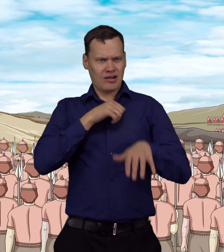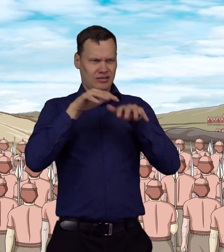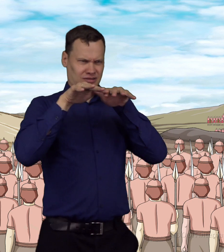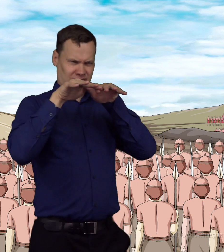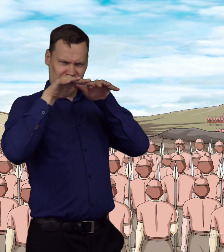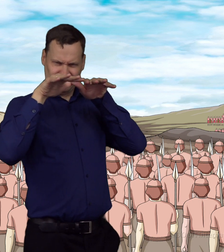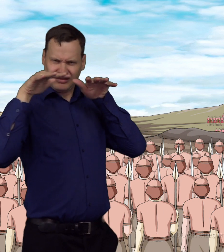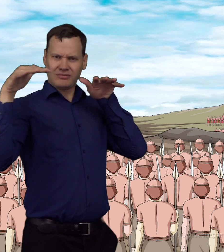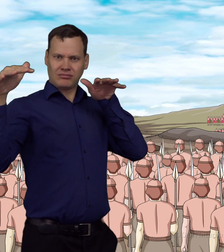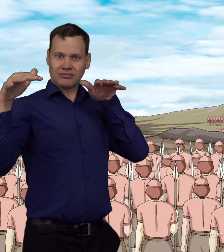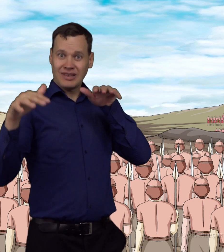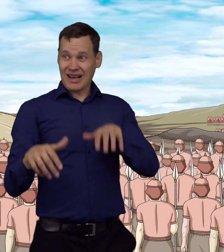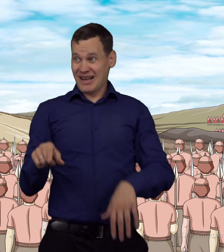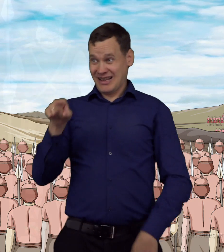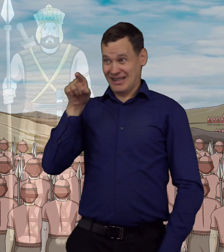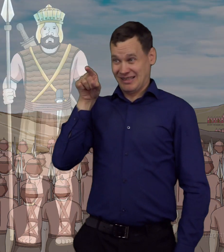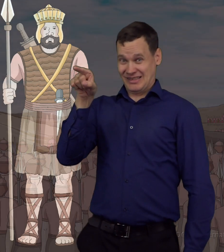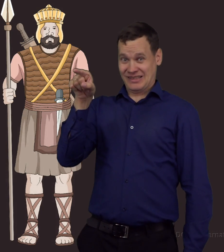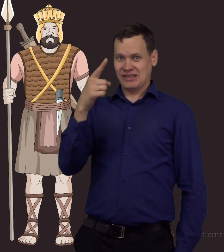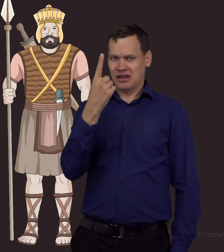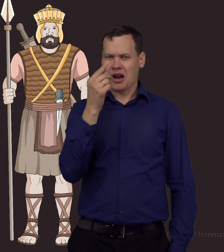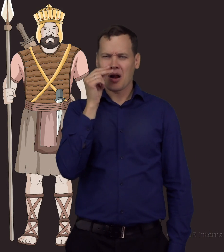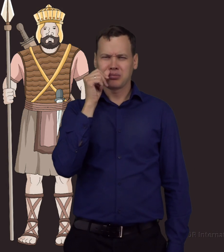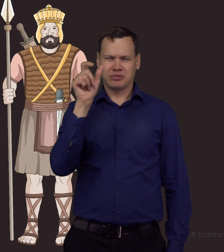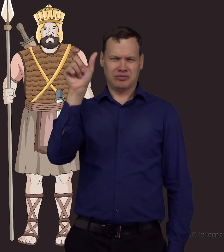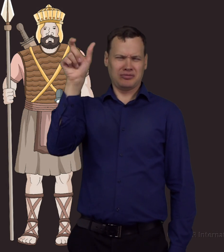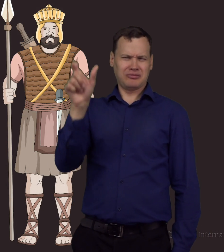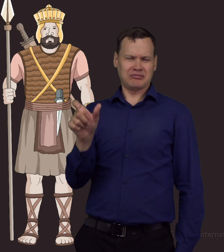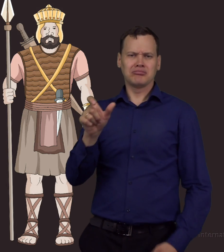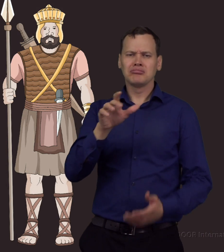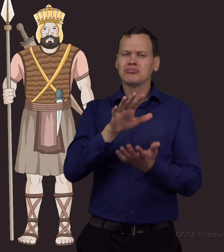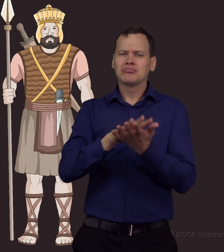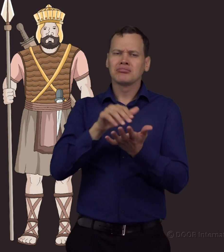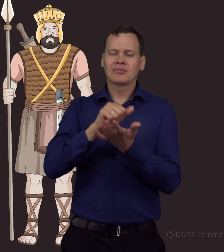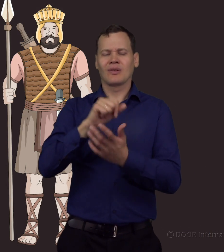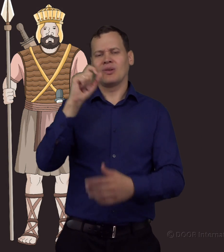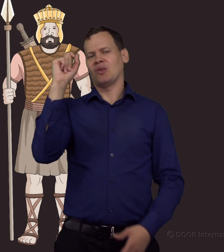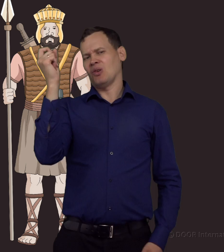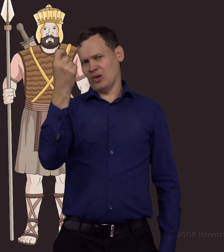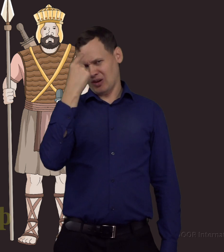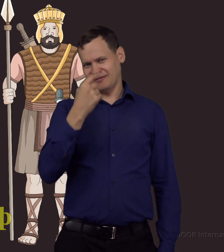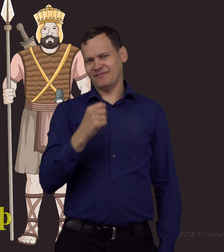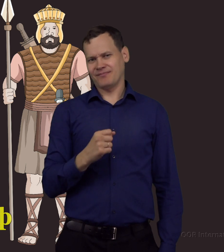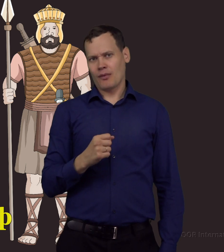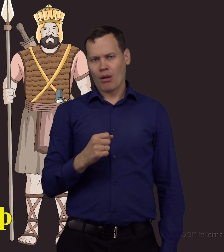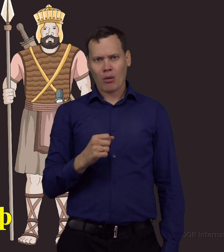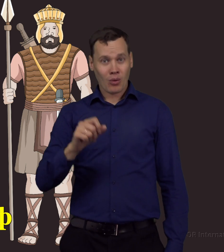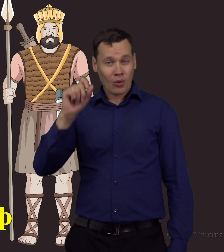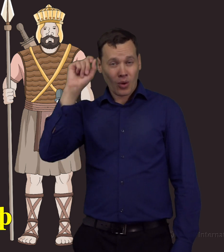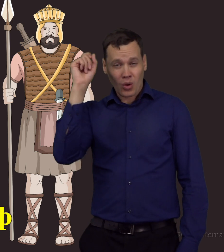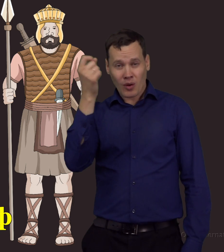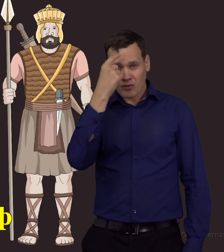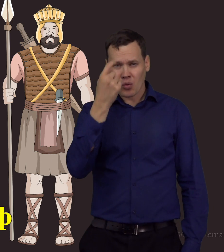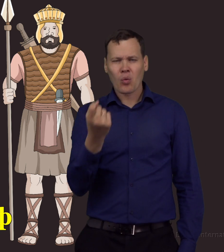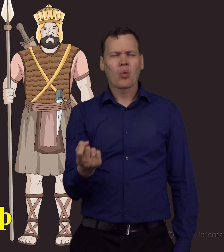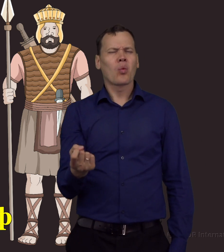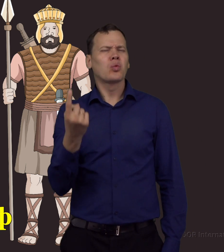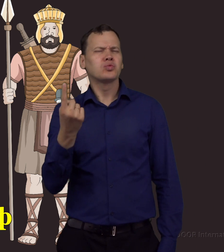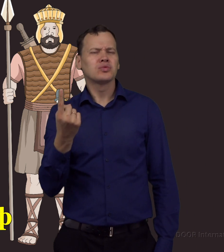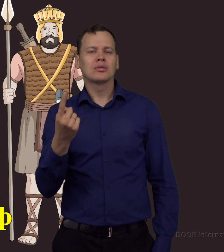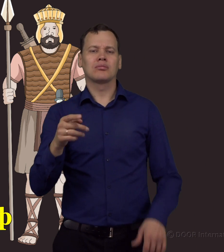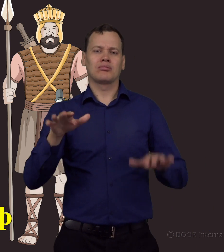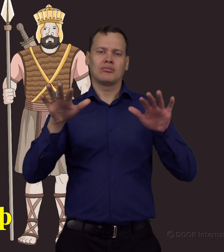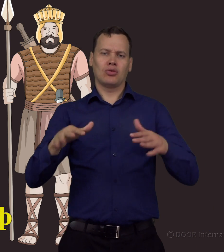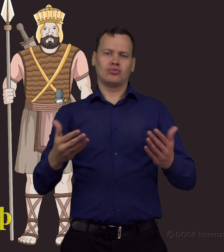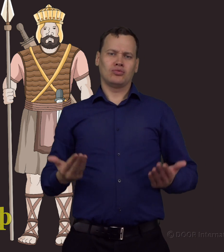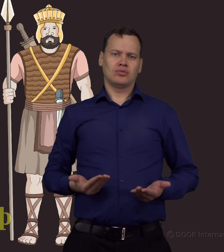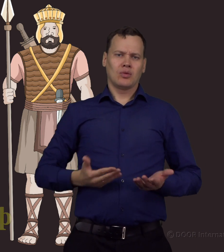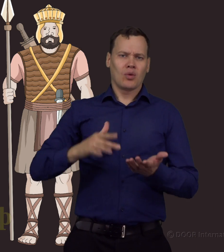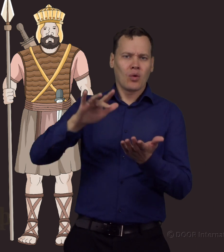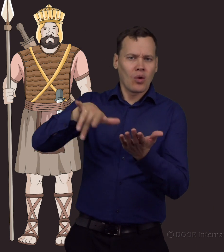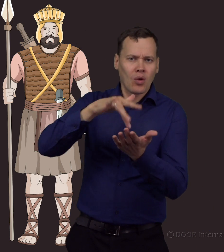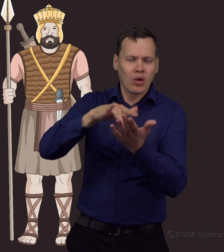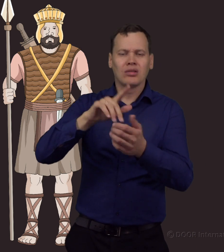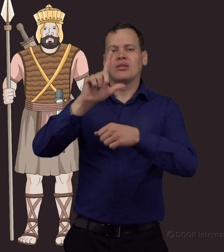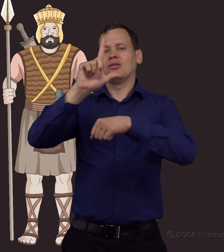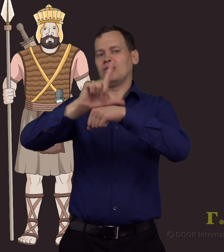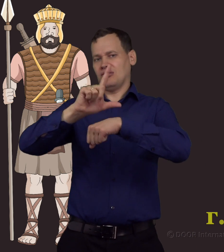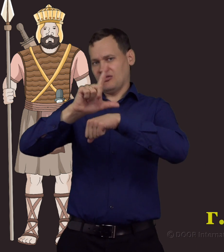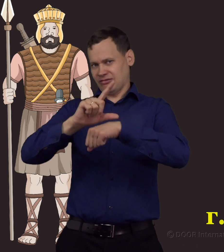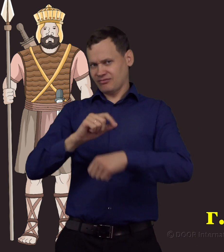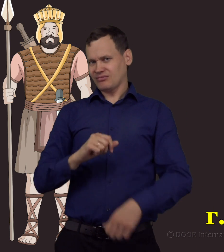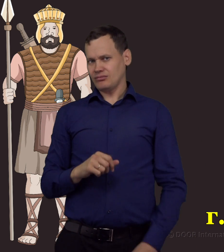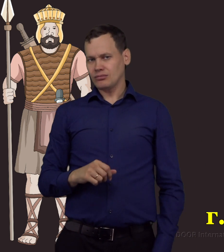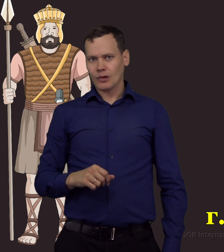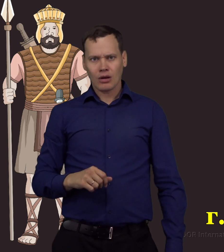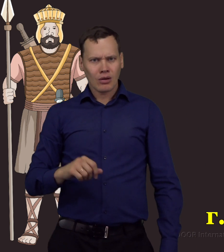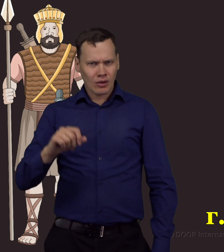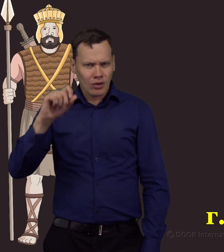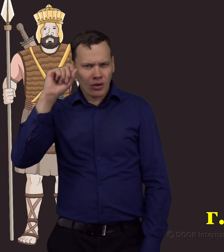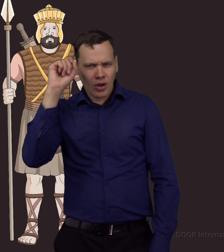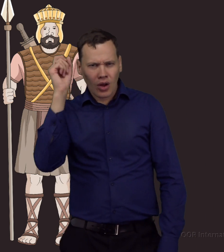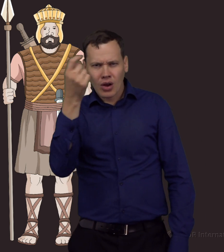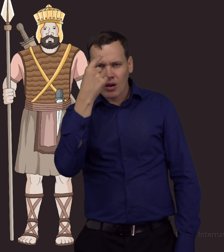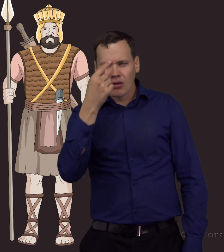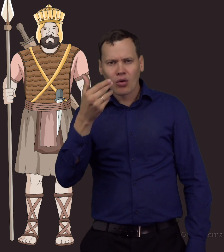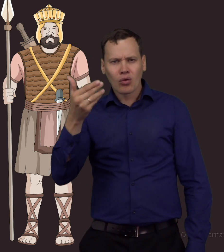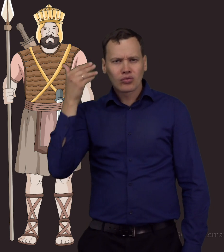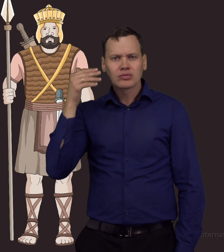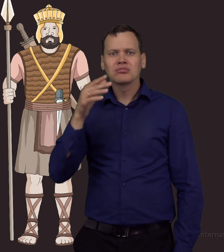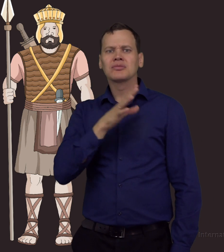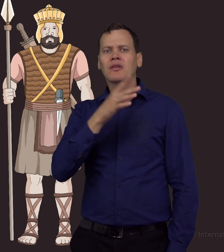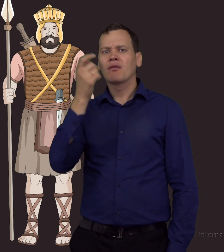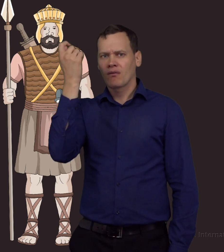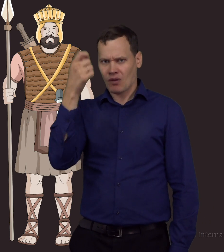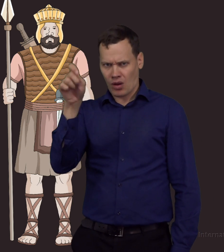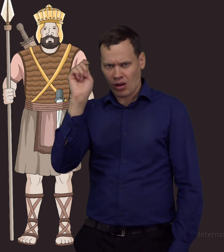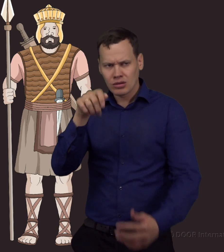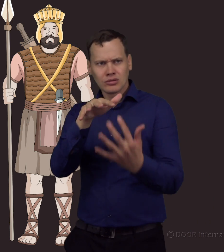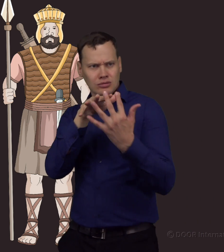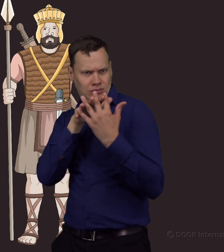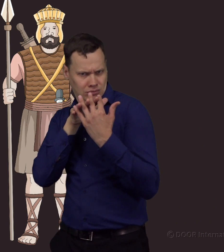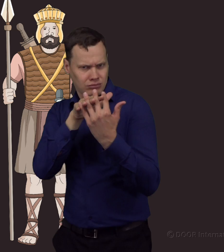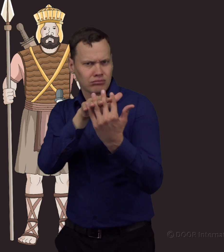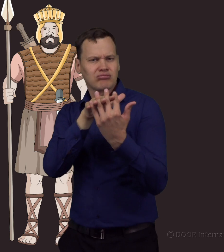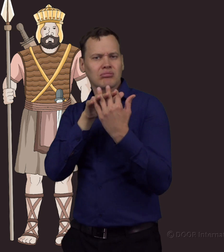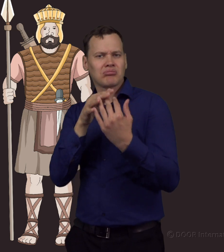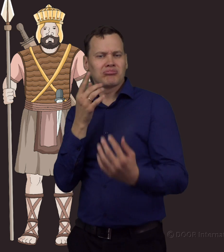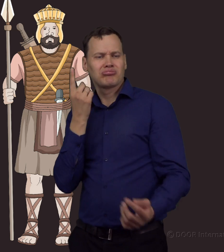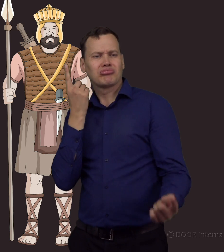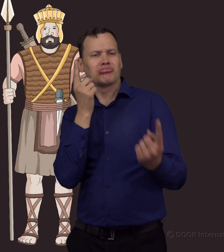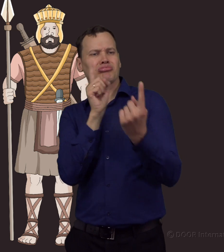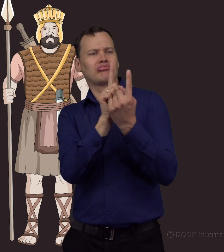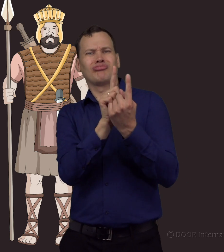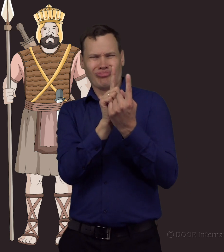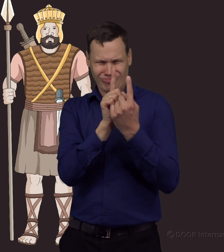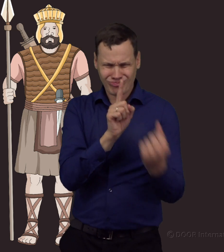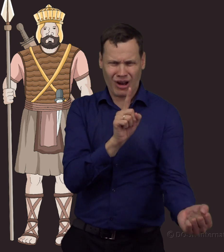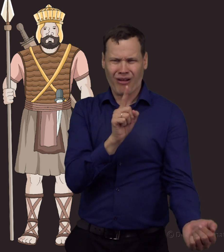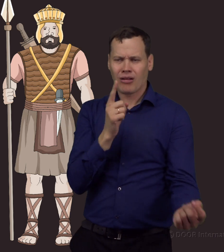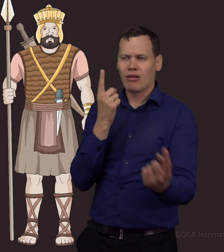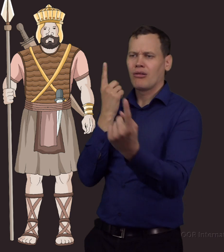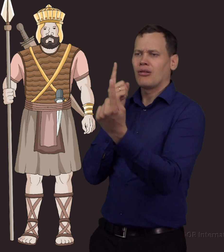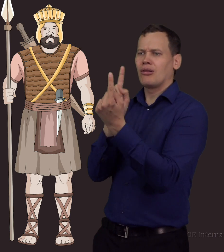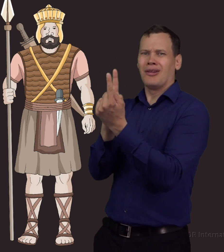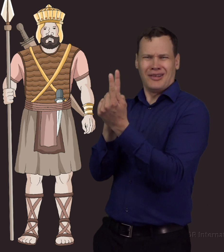Then a champion named Goliath, who was from Gath, came out from the Philistine camp.